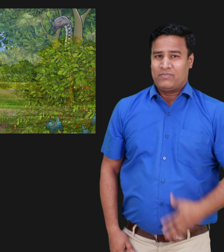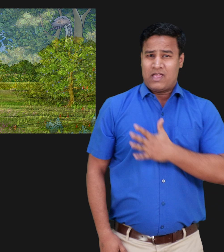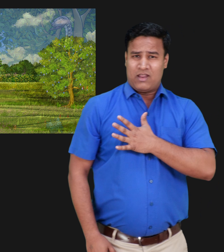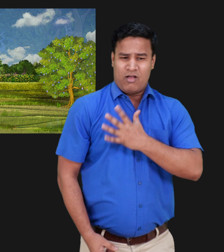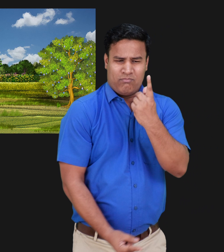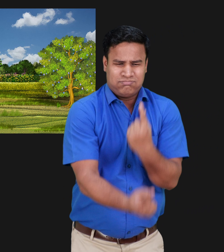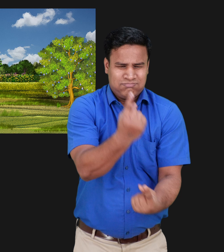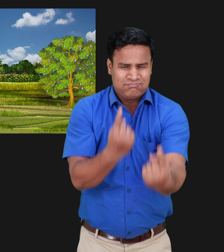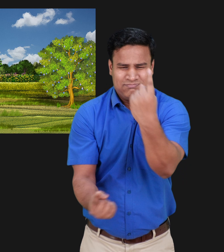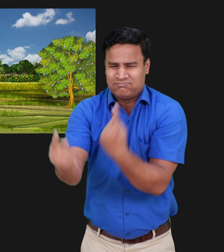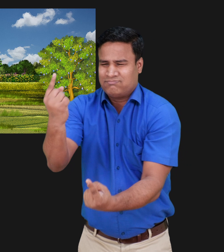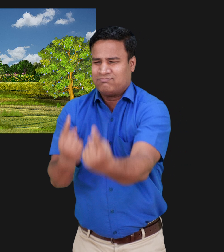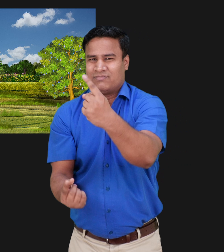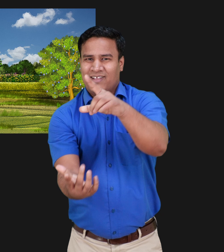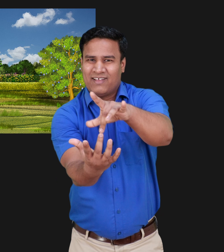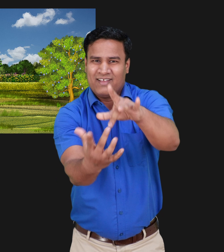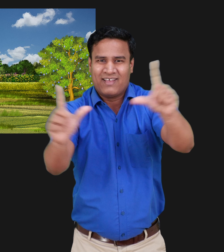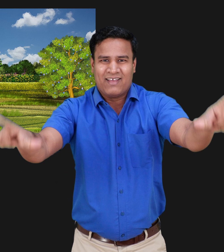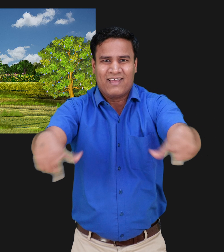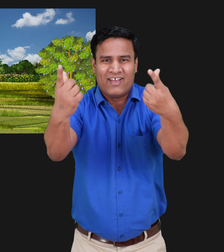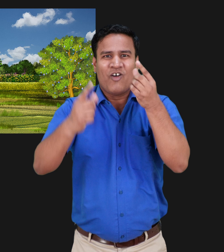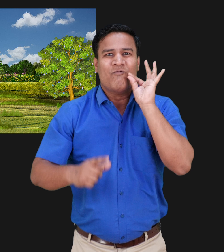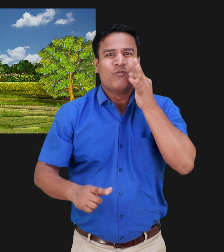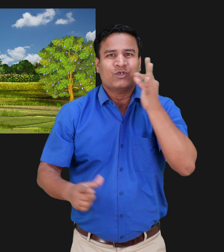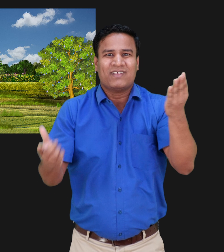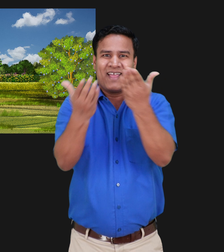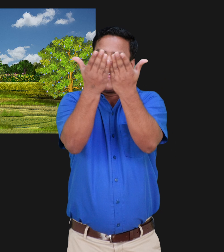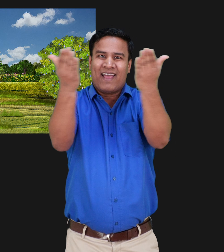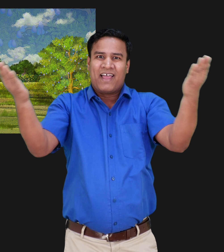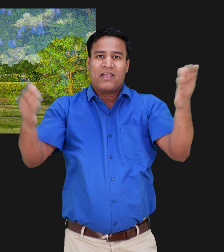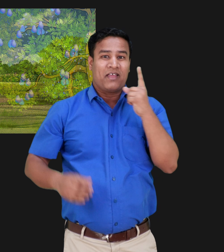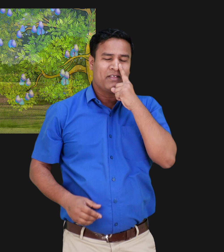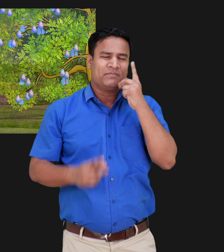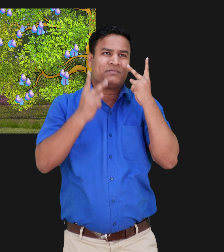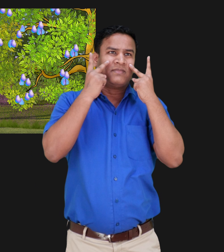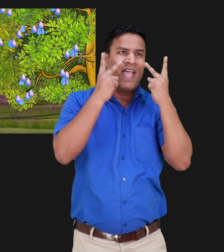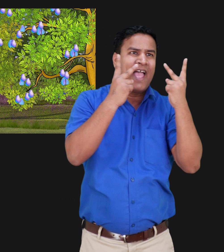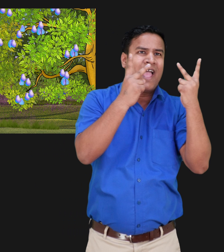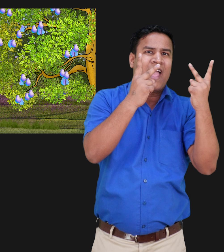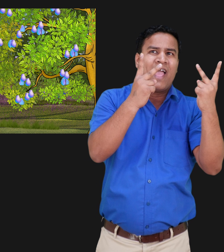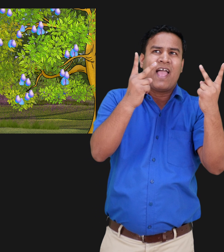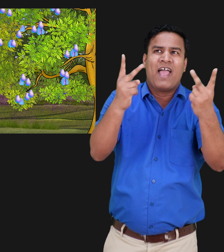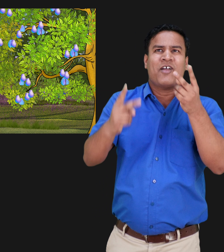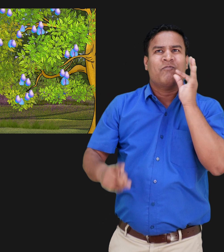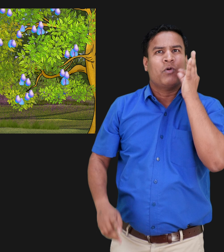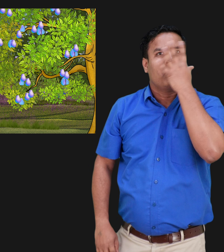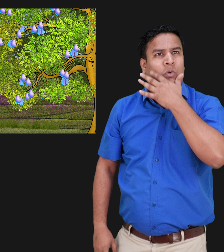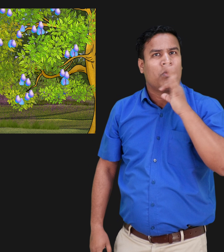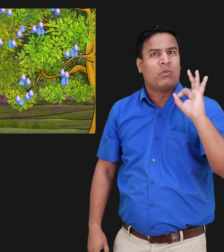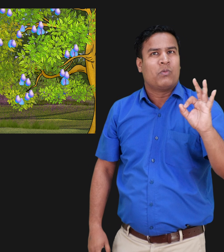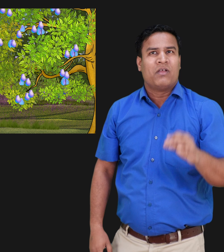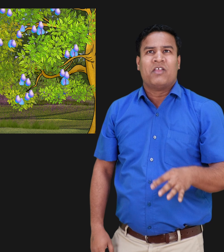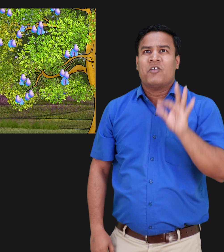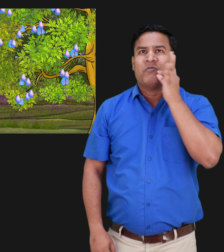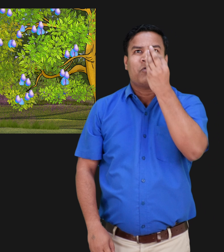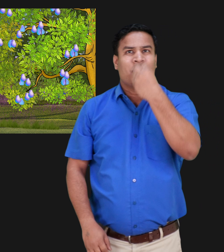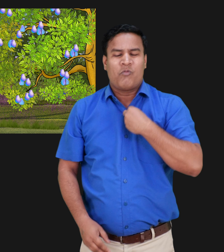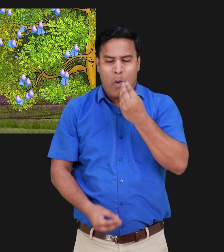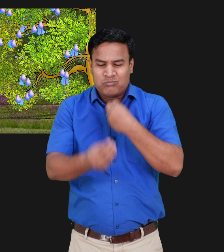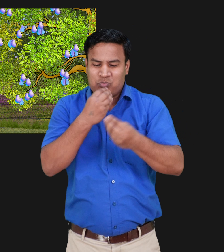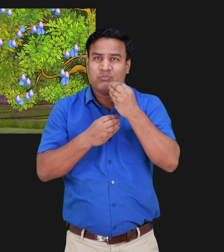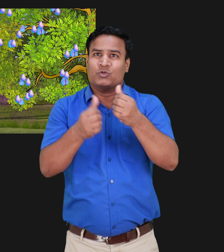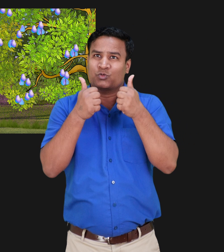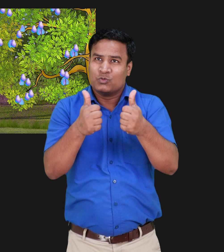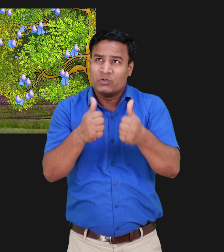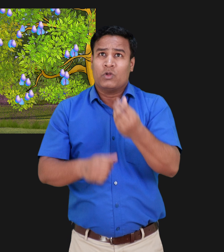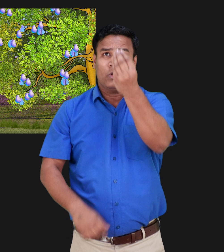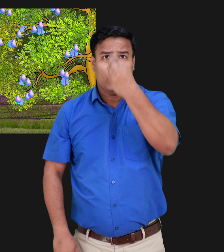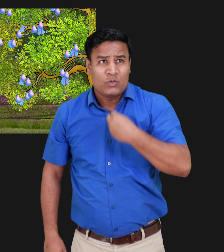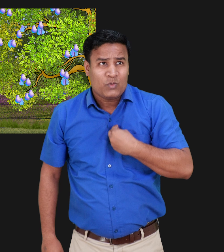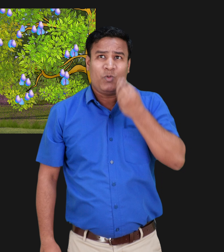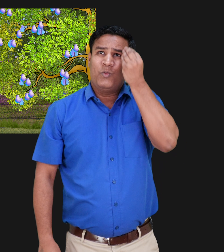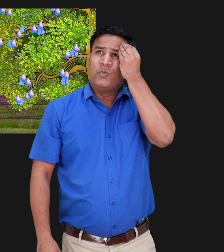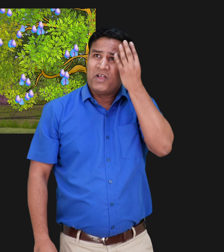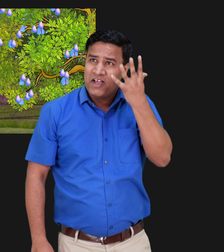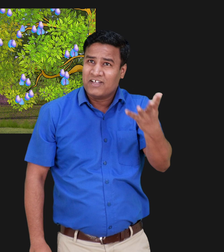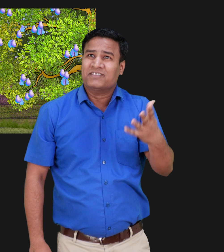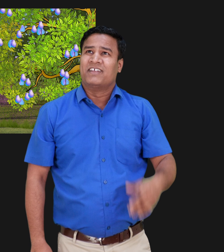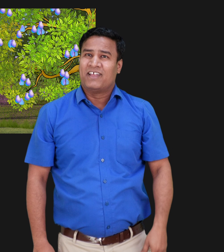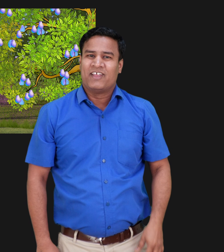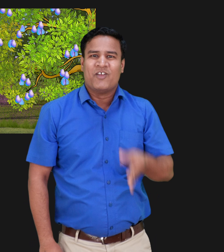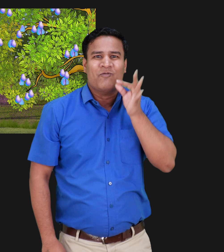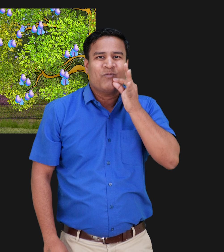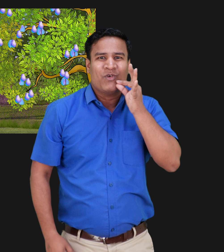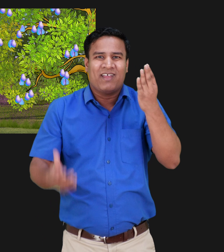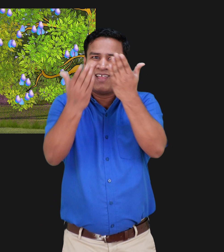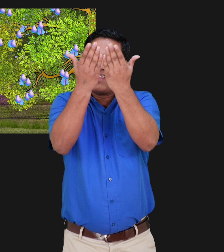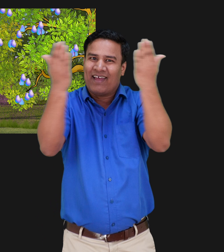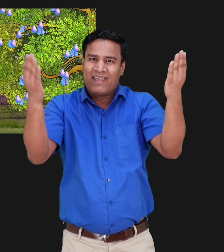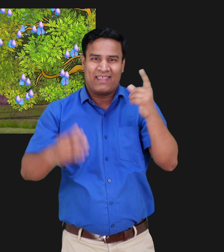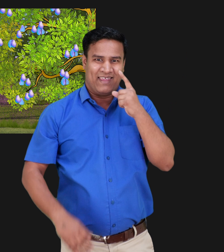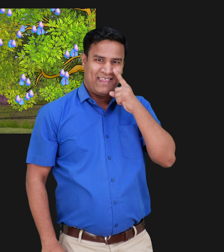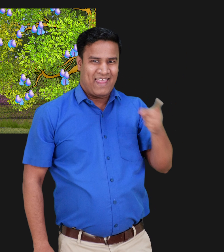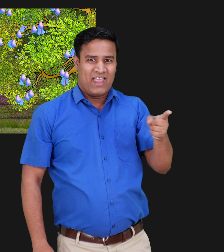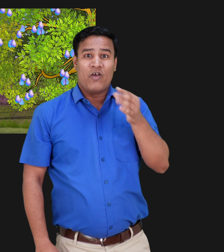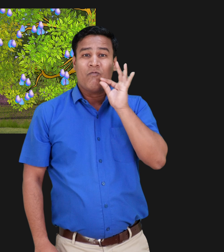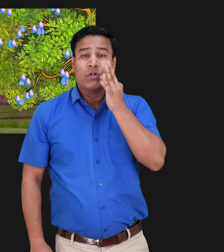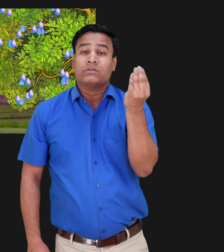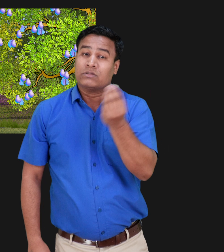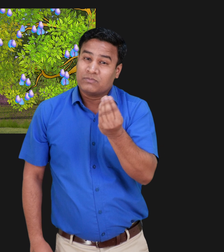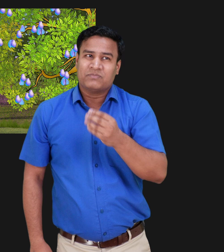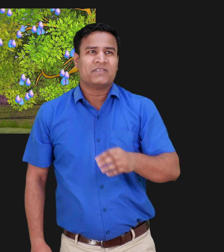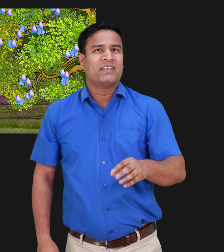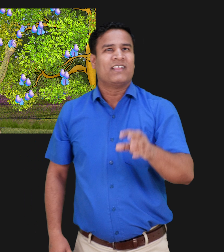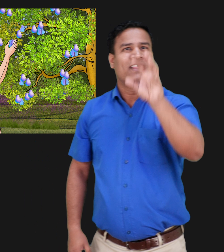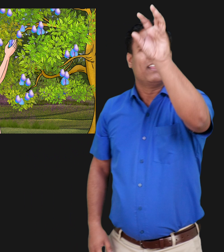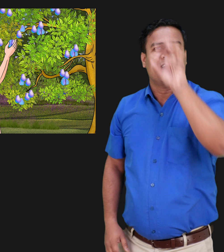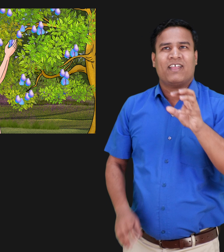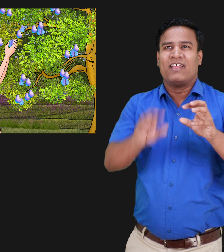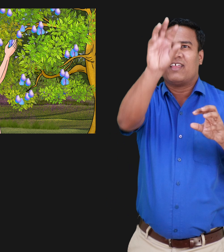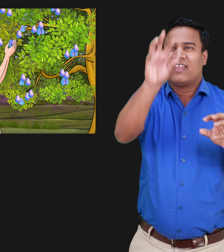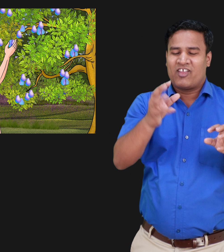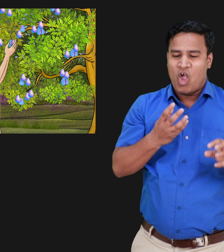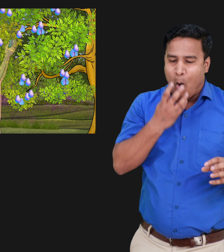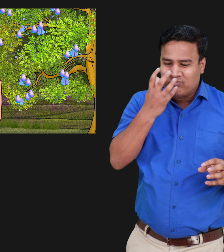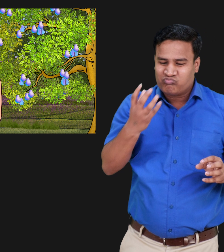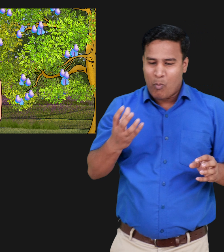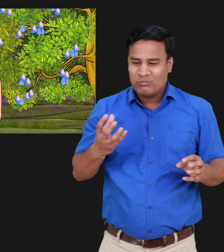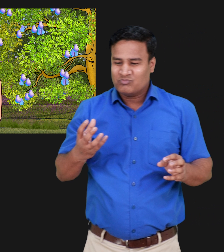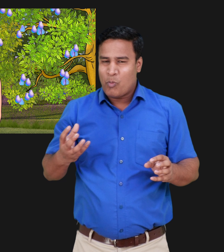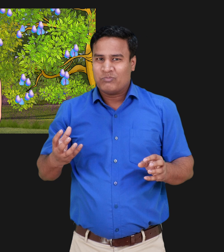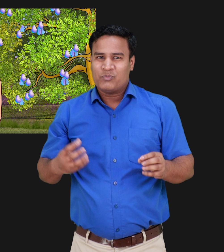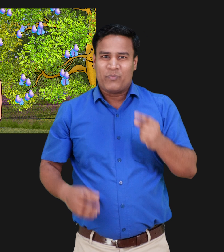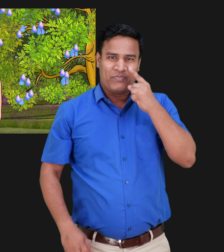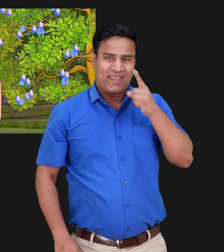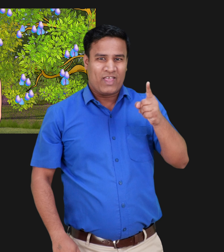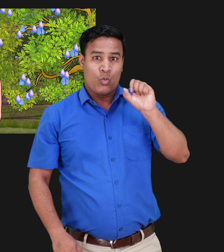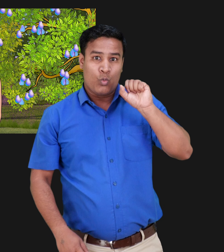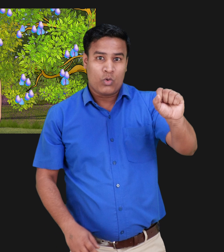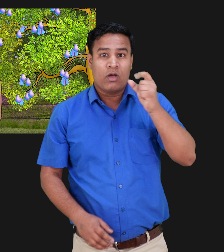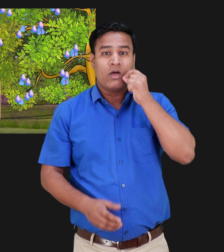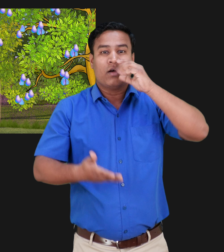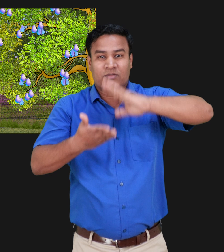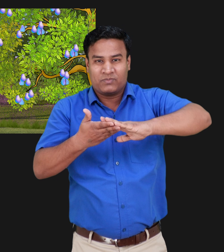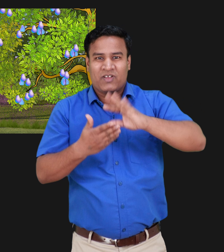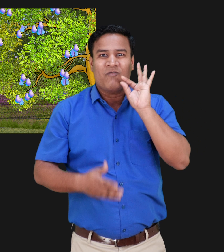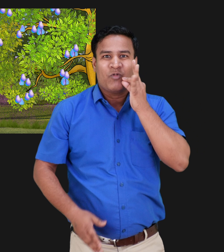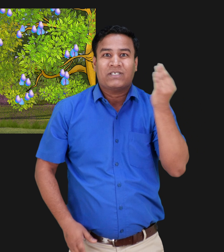When the woman saw that the tree was good for food and pleasing to the eyes, and that it was desirable for obtaining wisdom, she took the fruit and ate it.